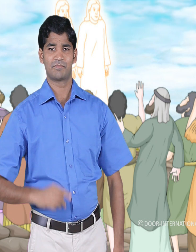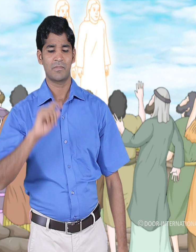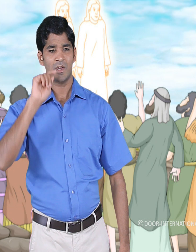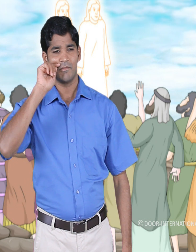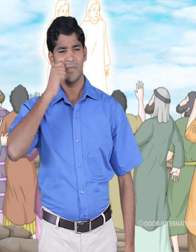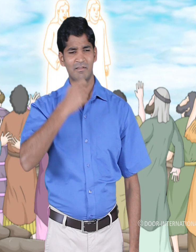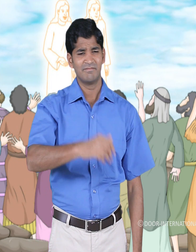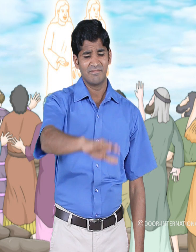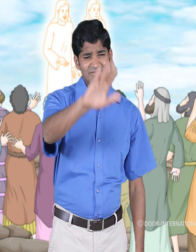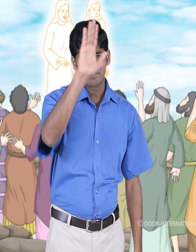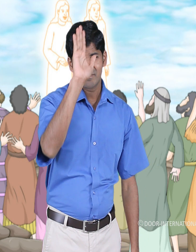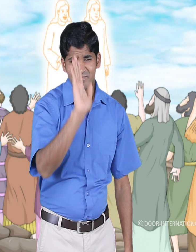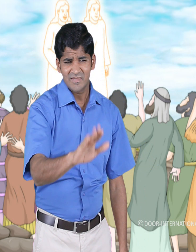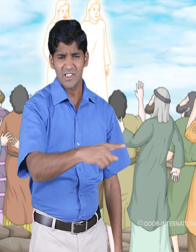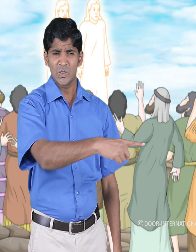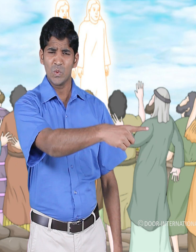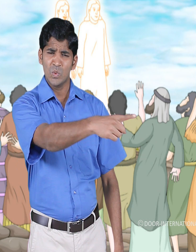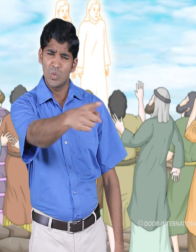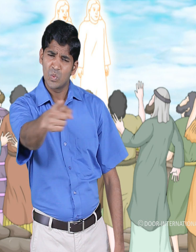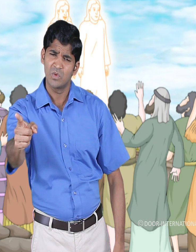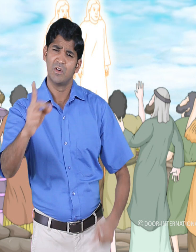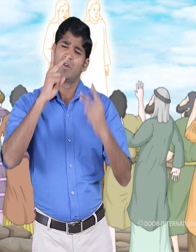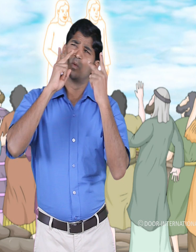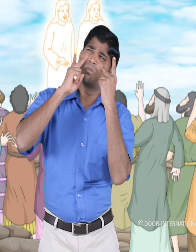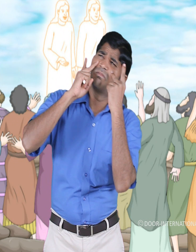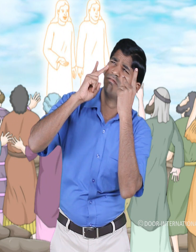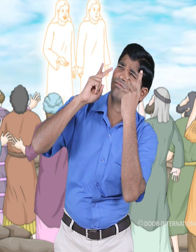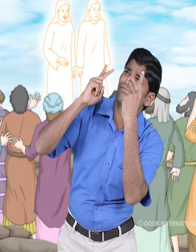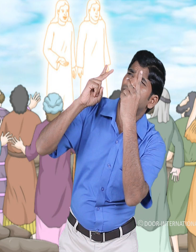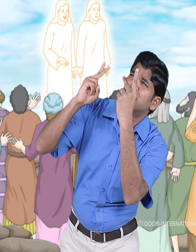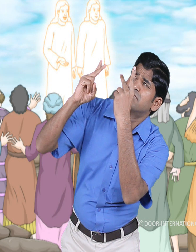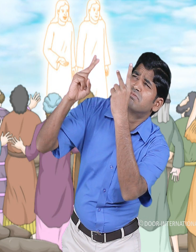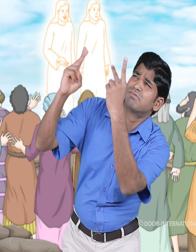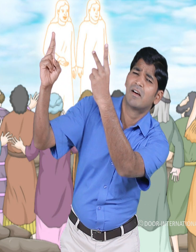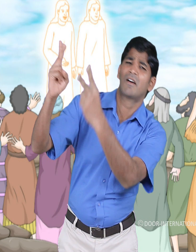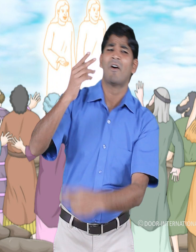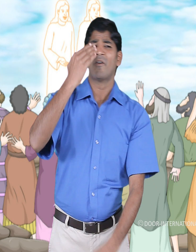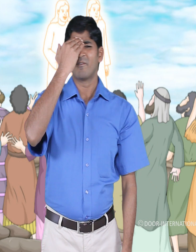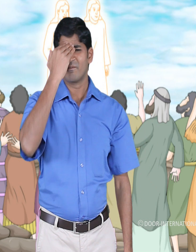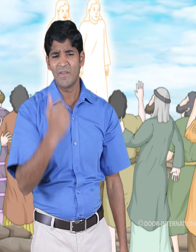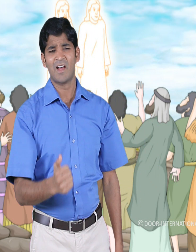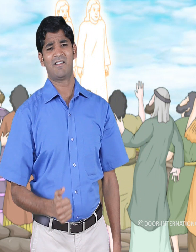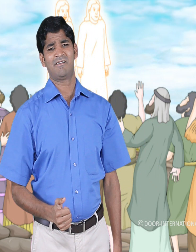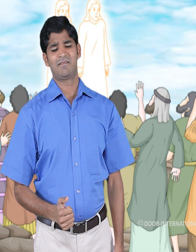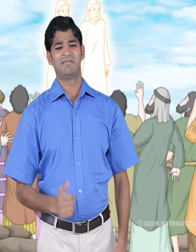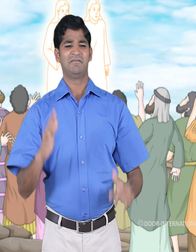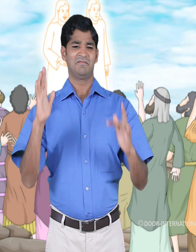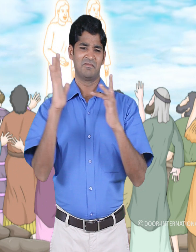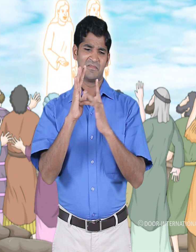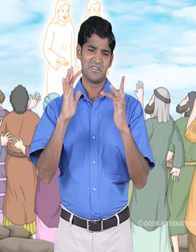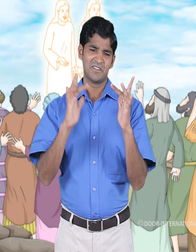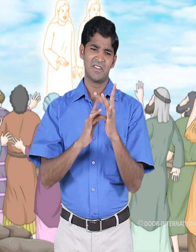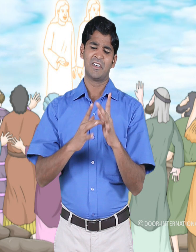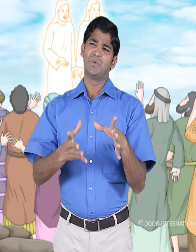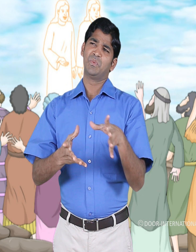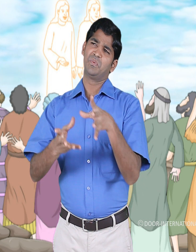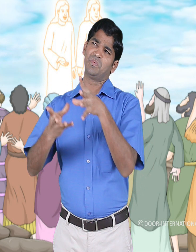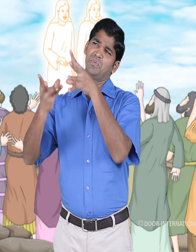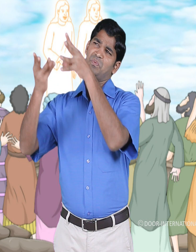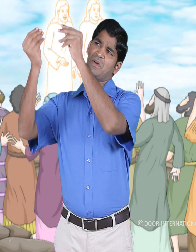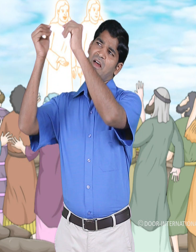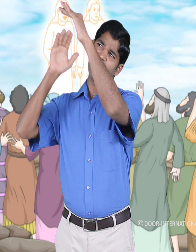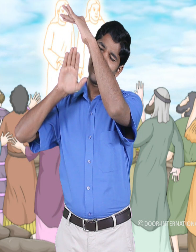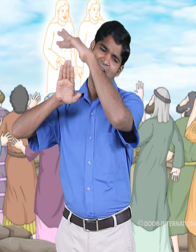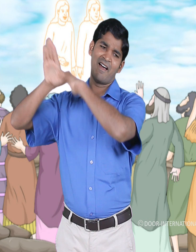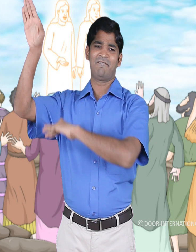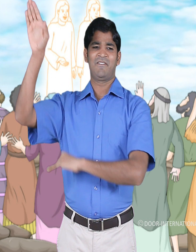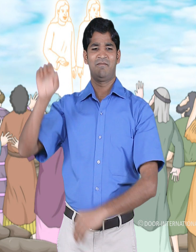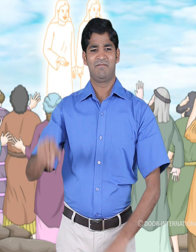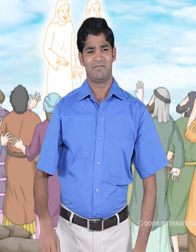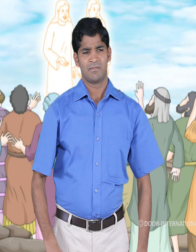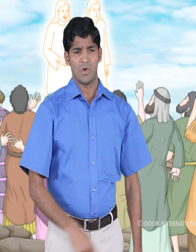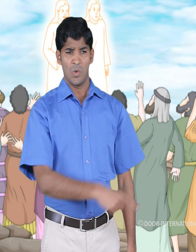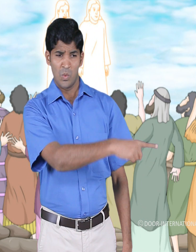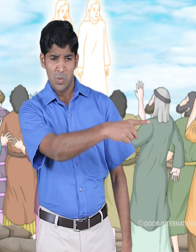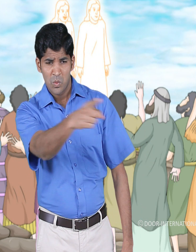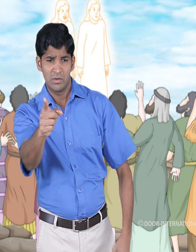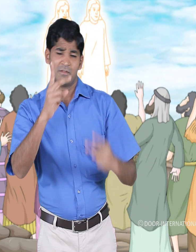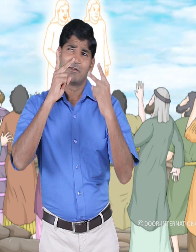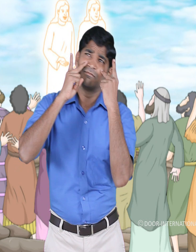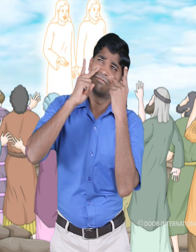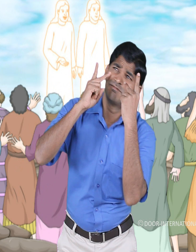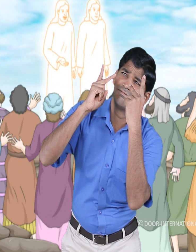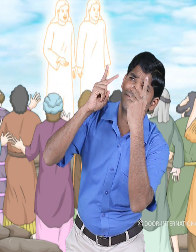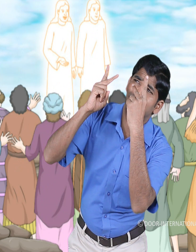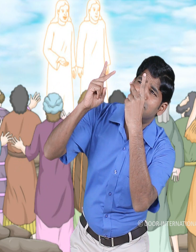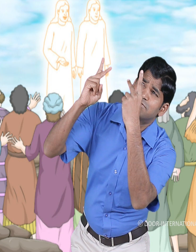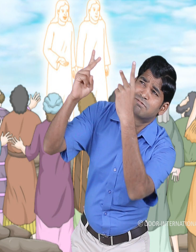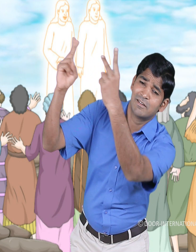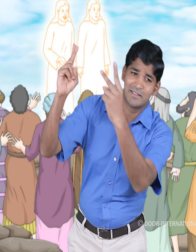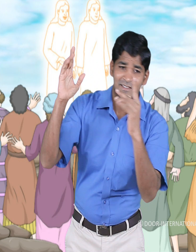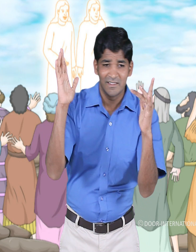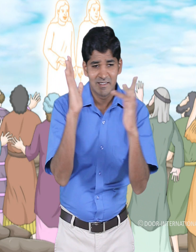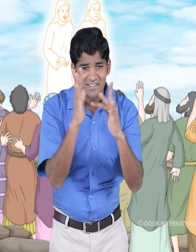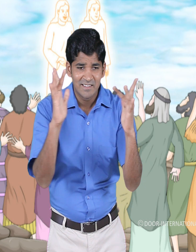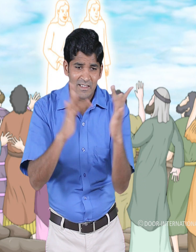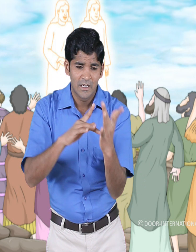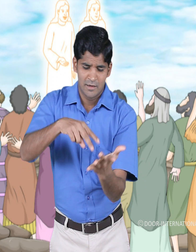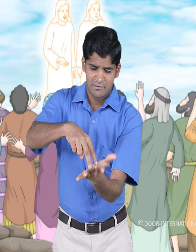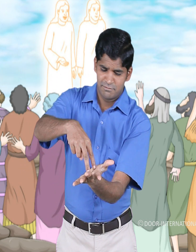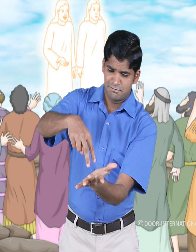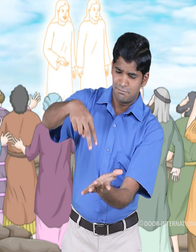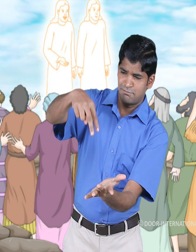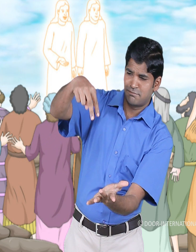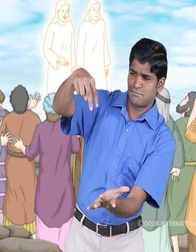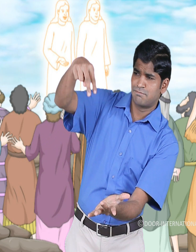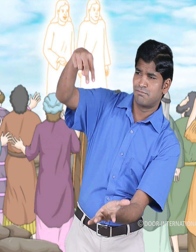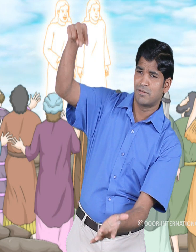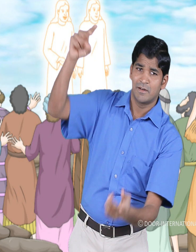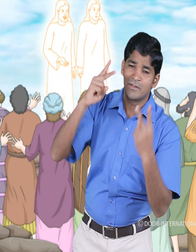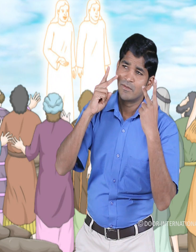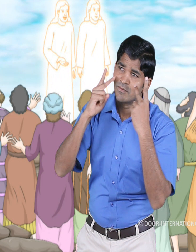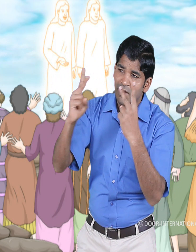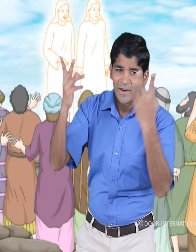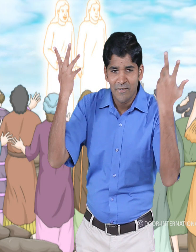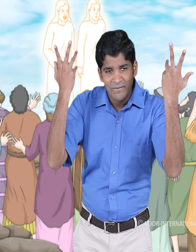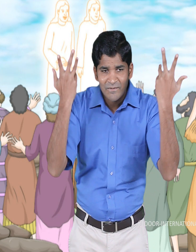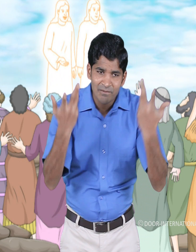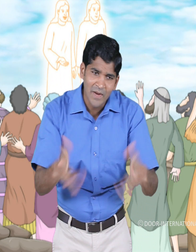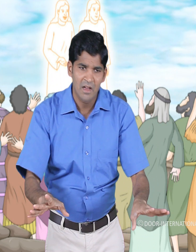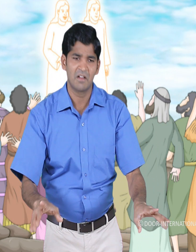“Men of Galilee,” they said, “why do you stand here looking into the sky?